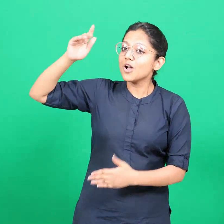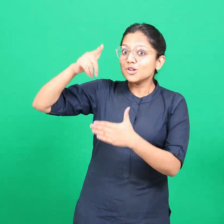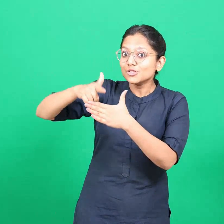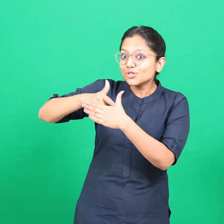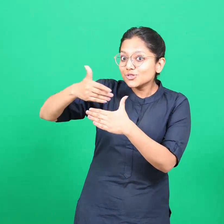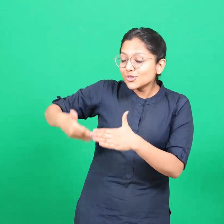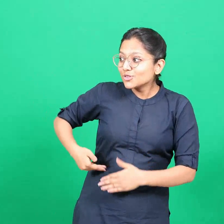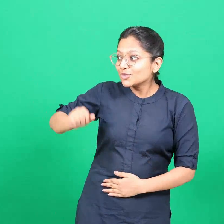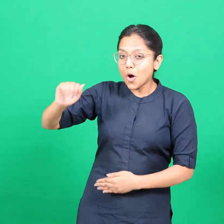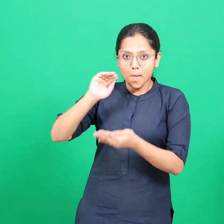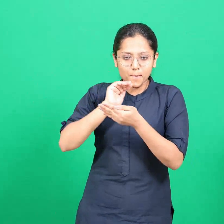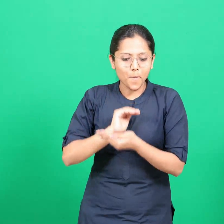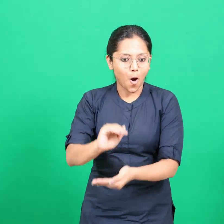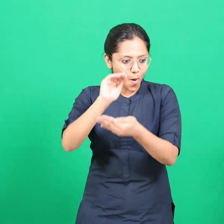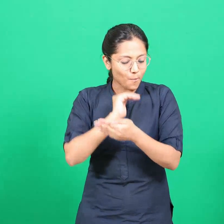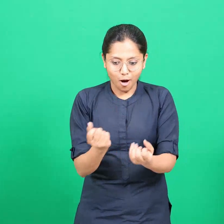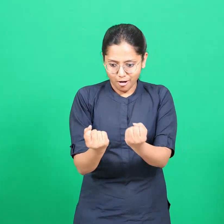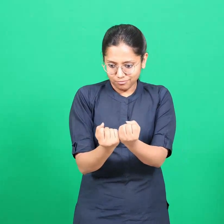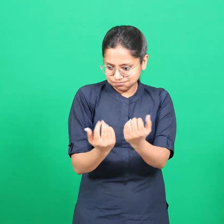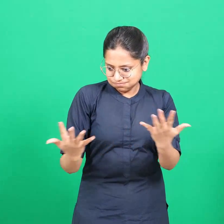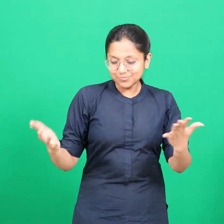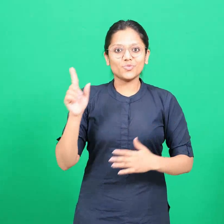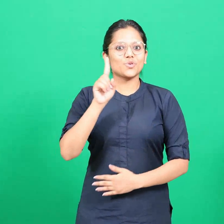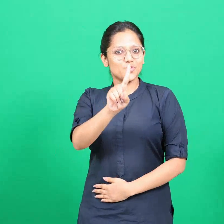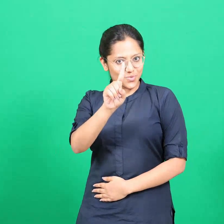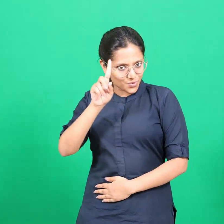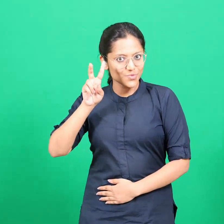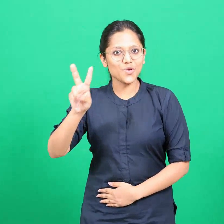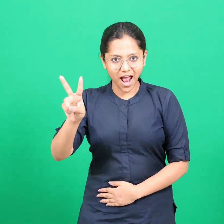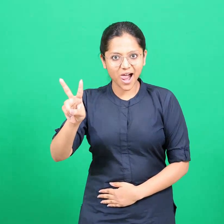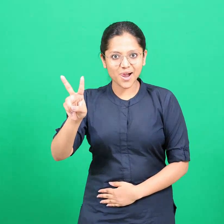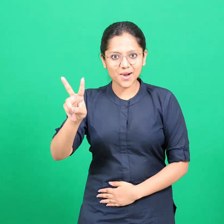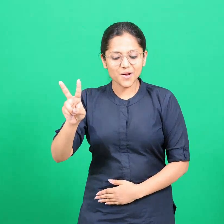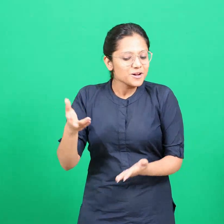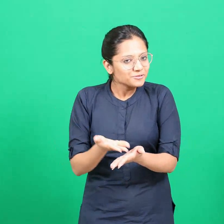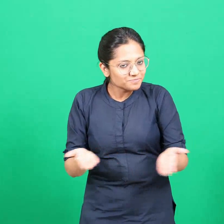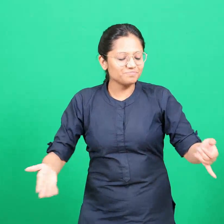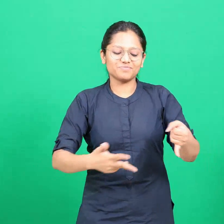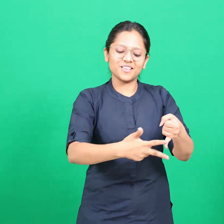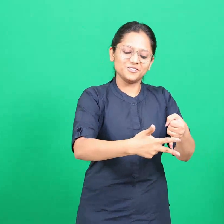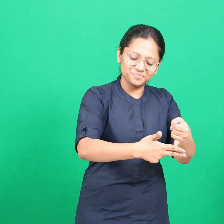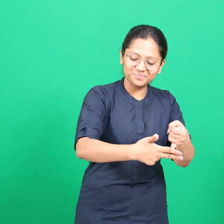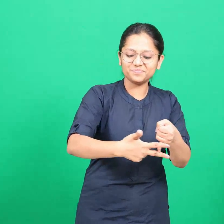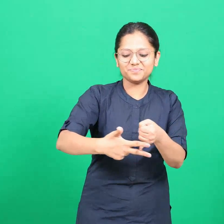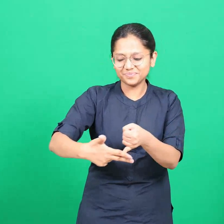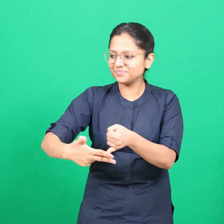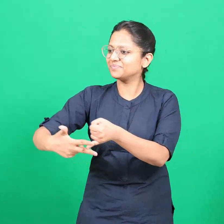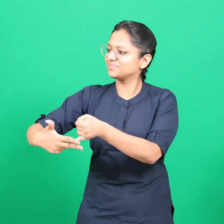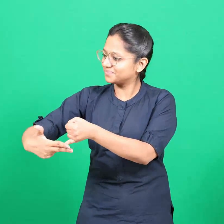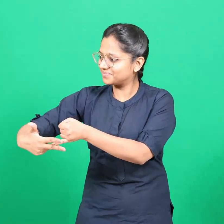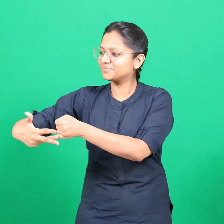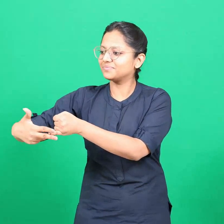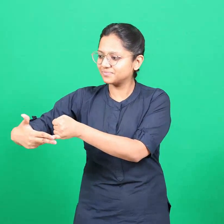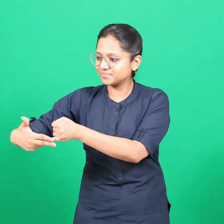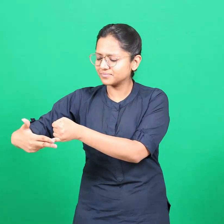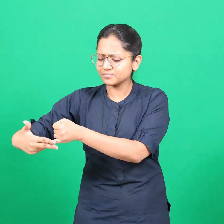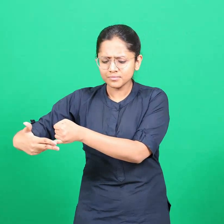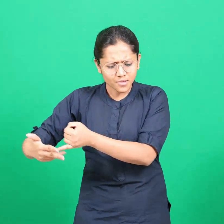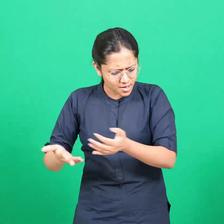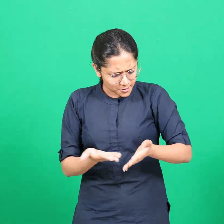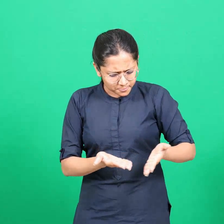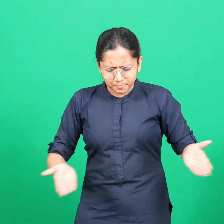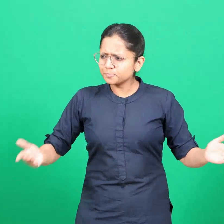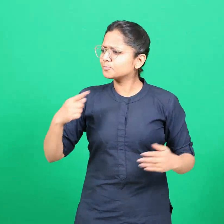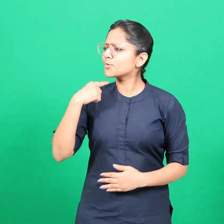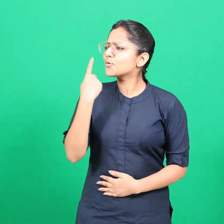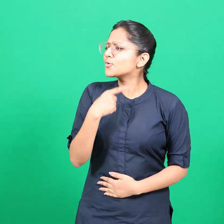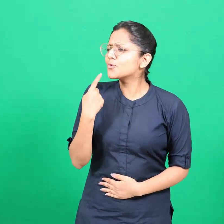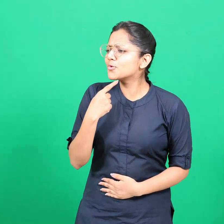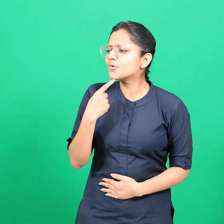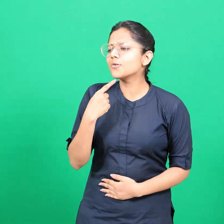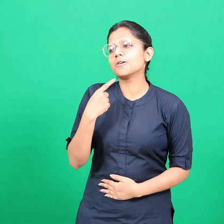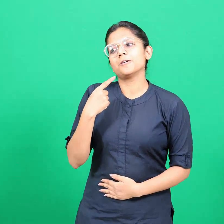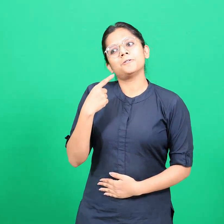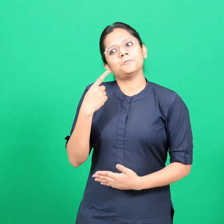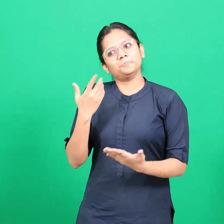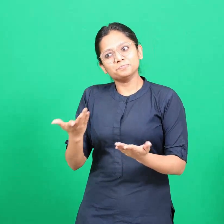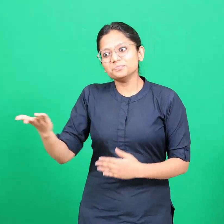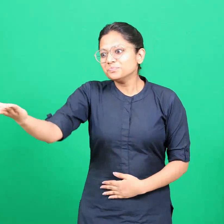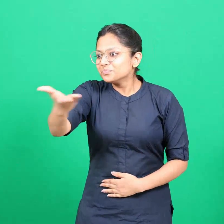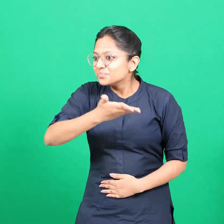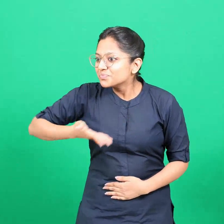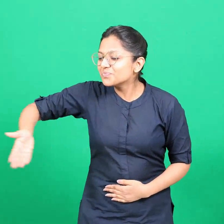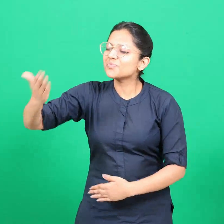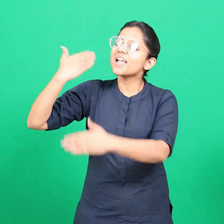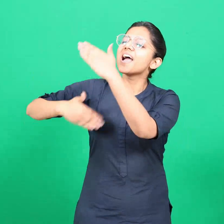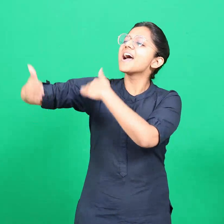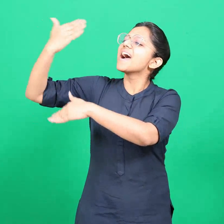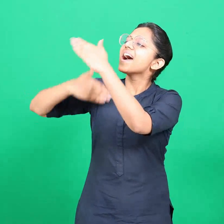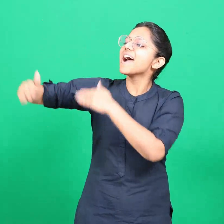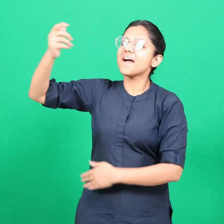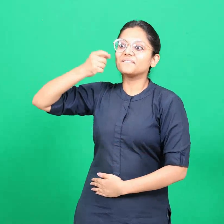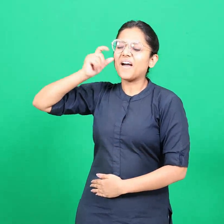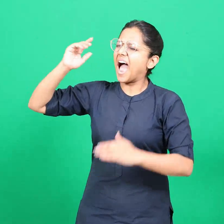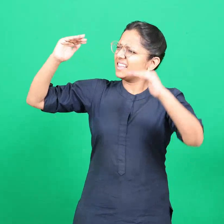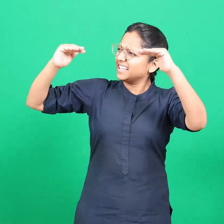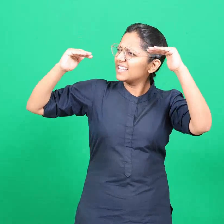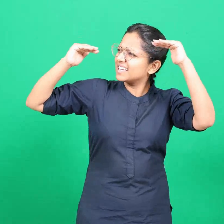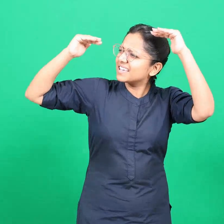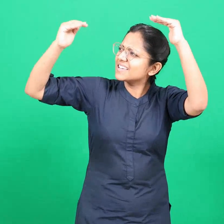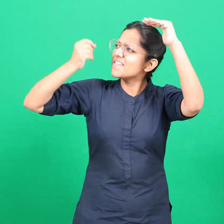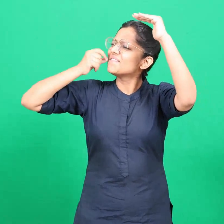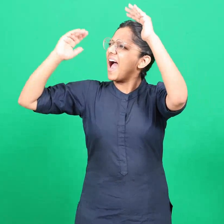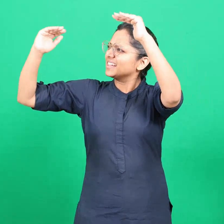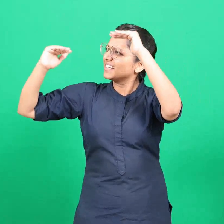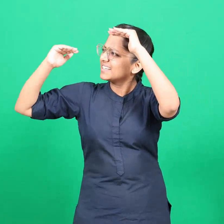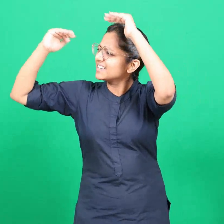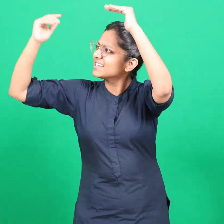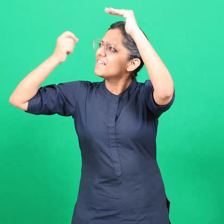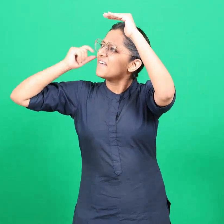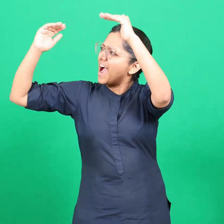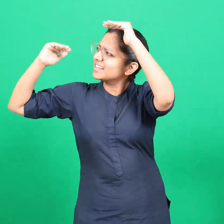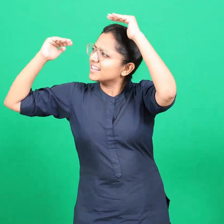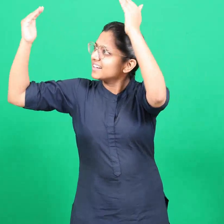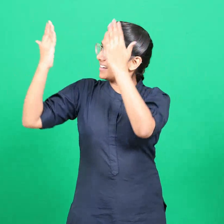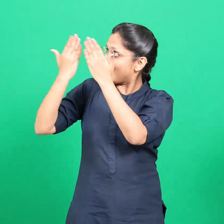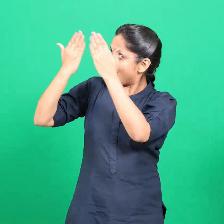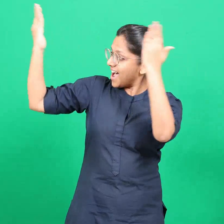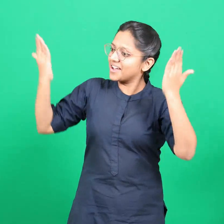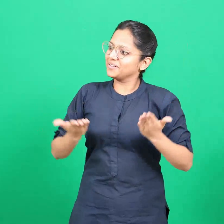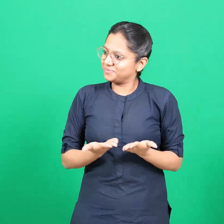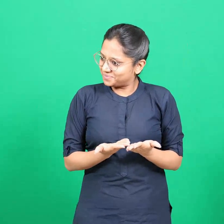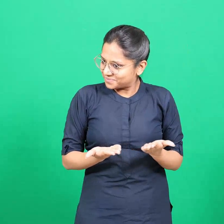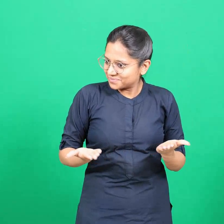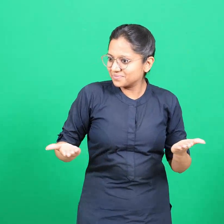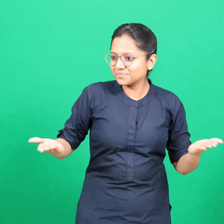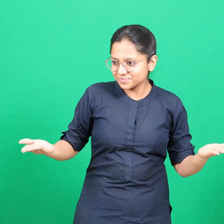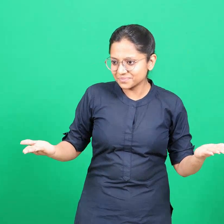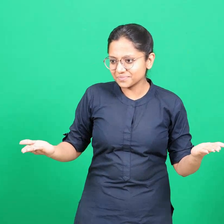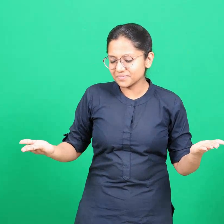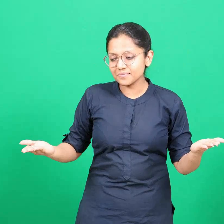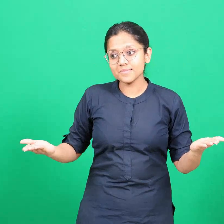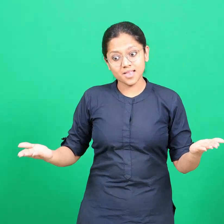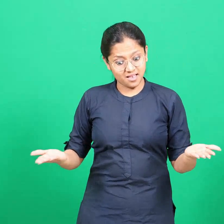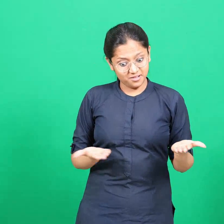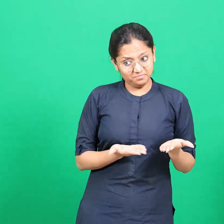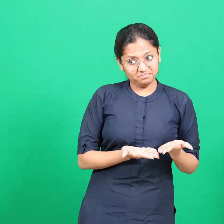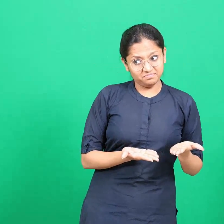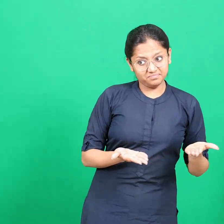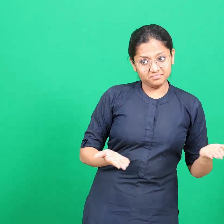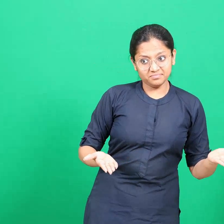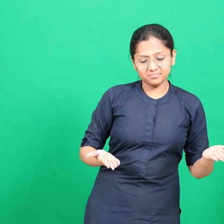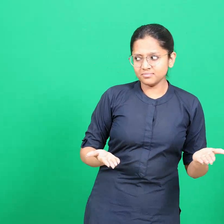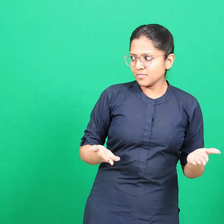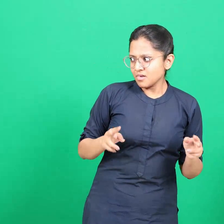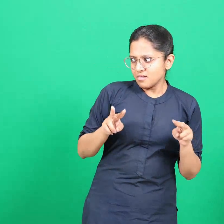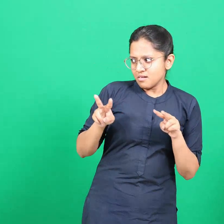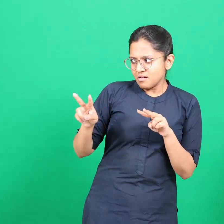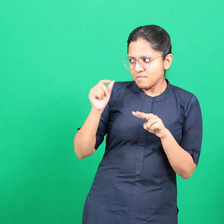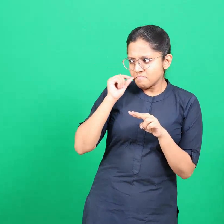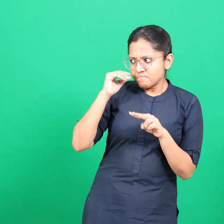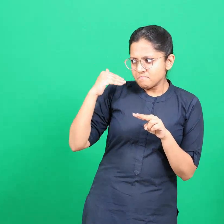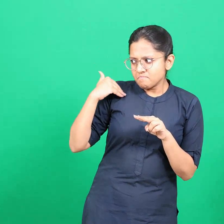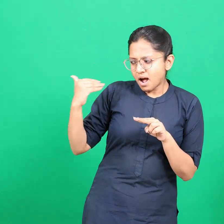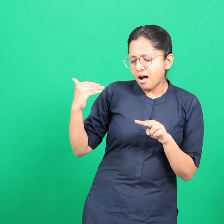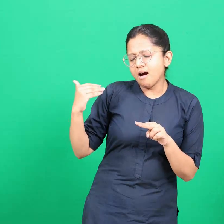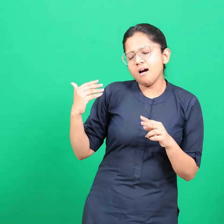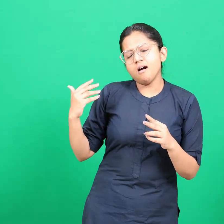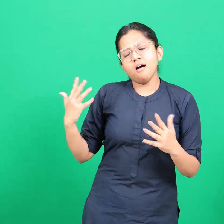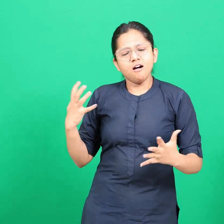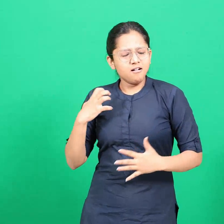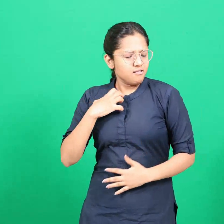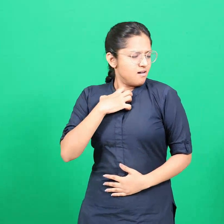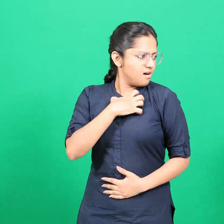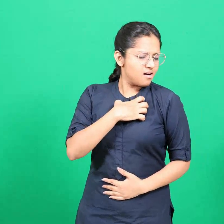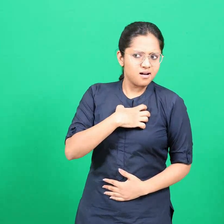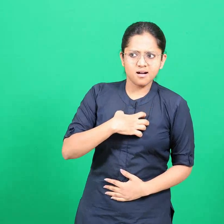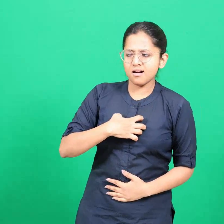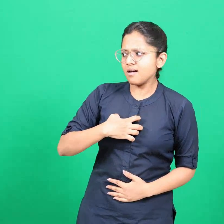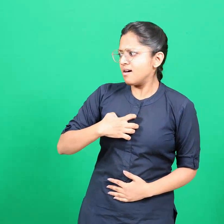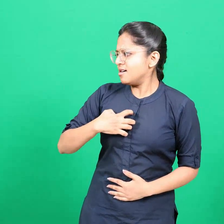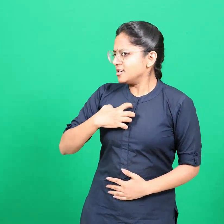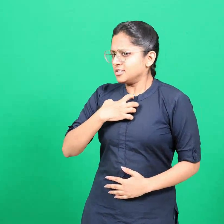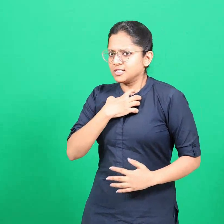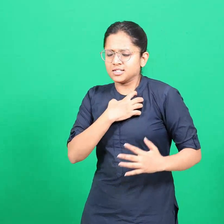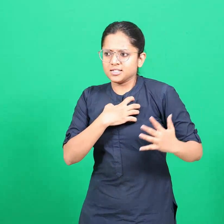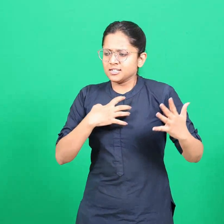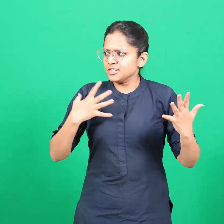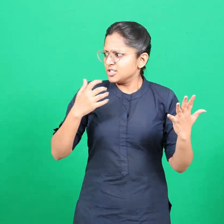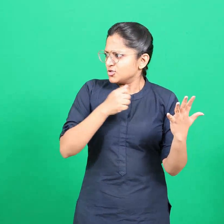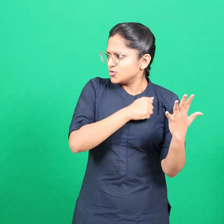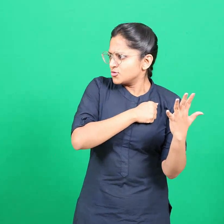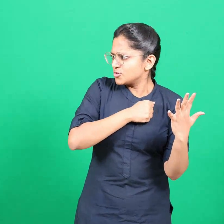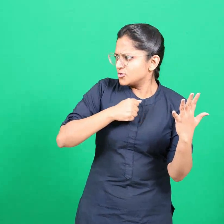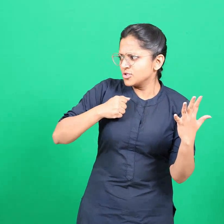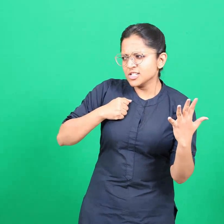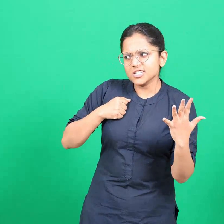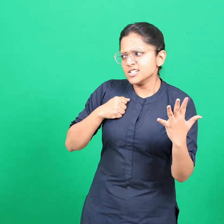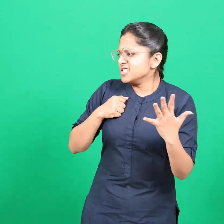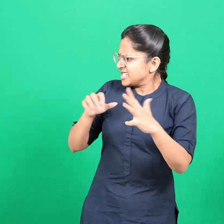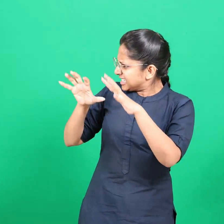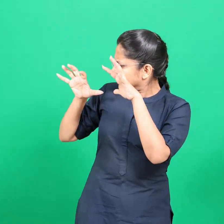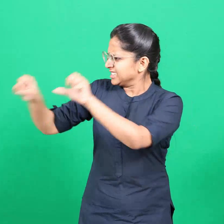And Isaac became the father of Jacob, and Jacob of the twelve patriarchs.